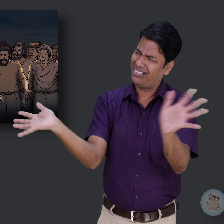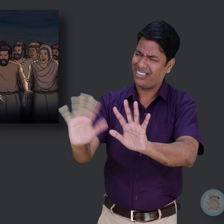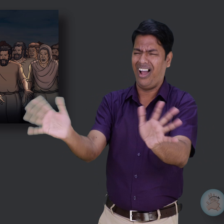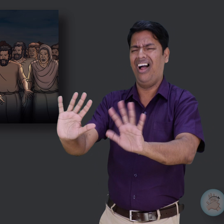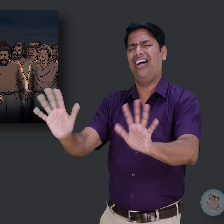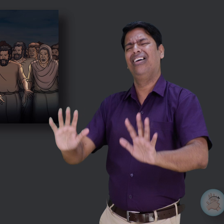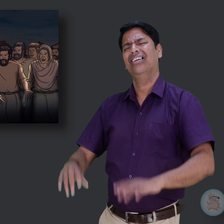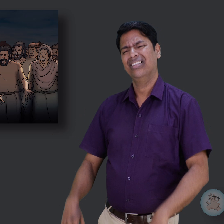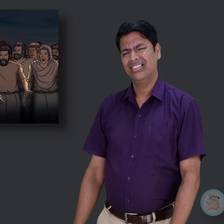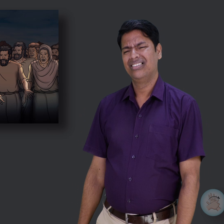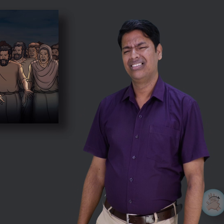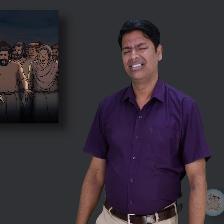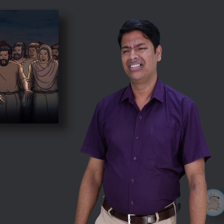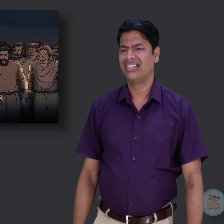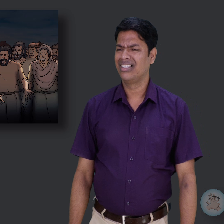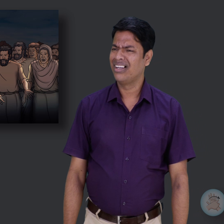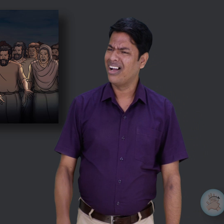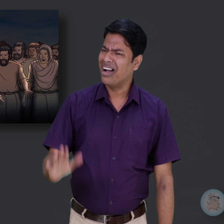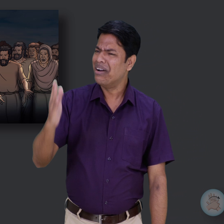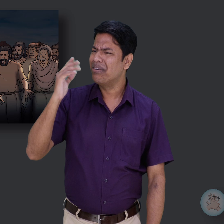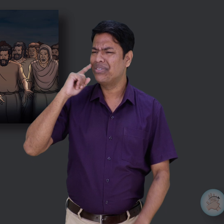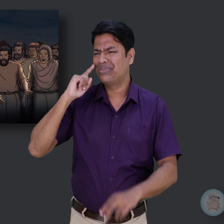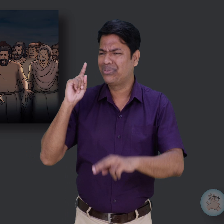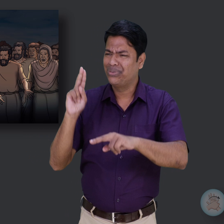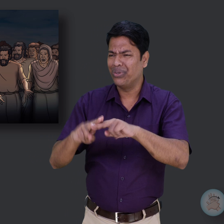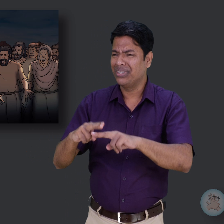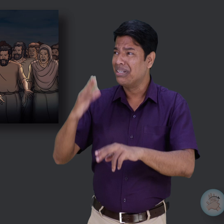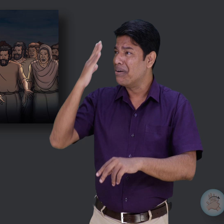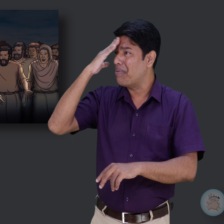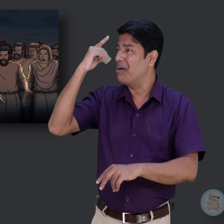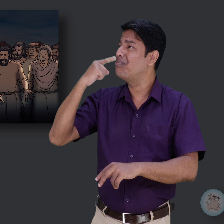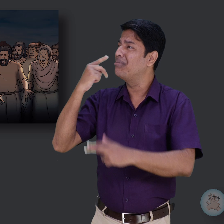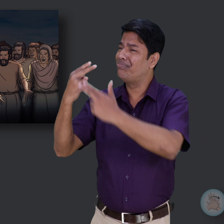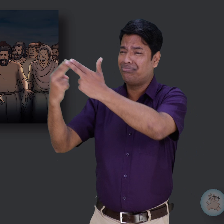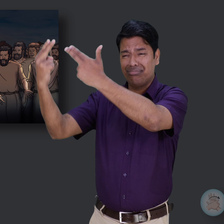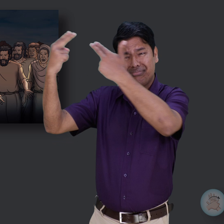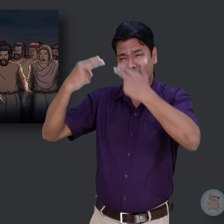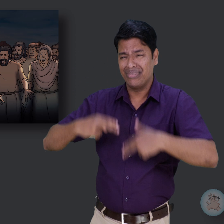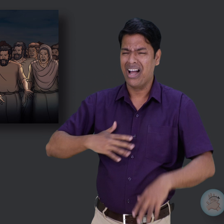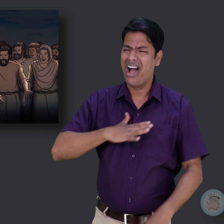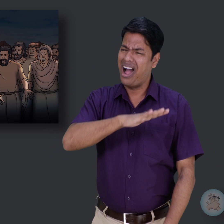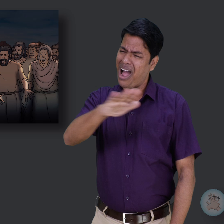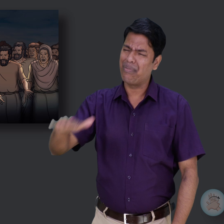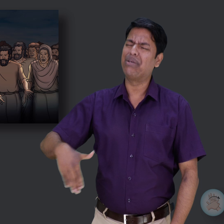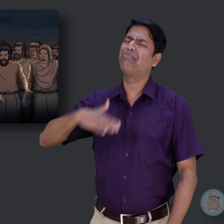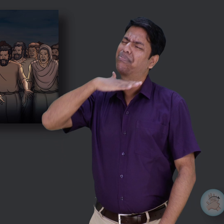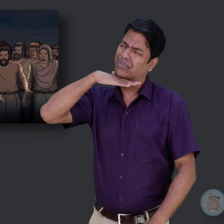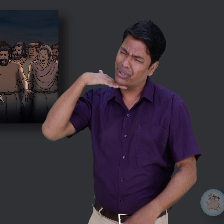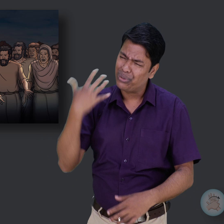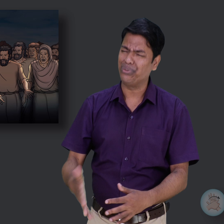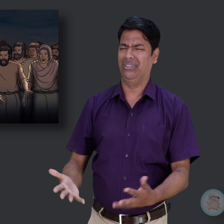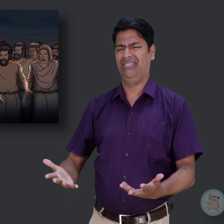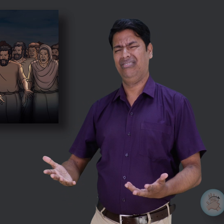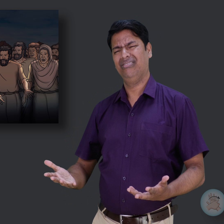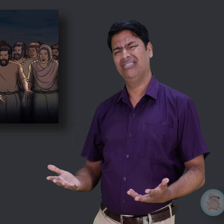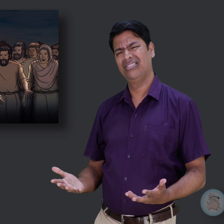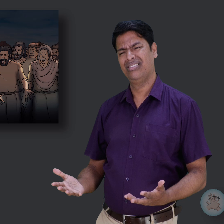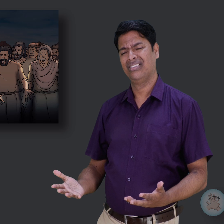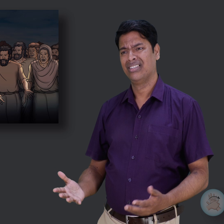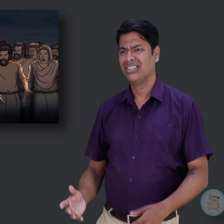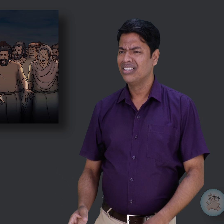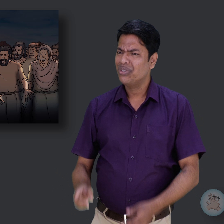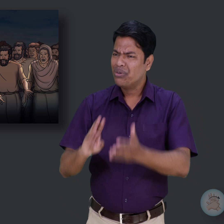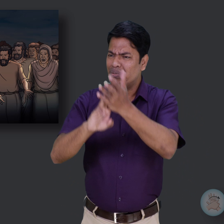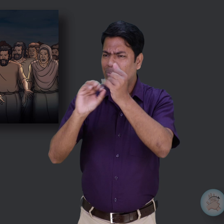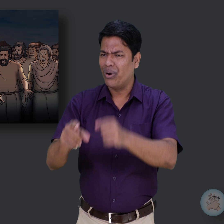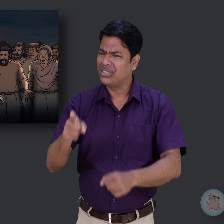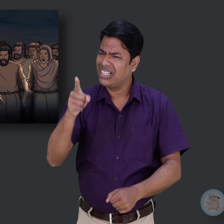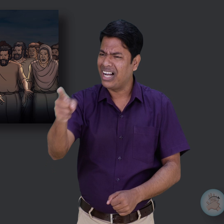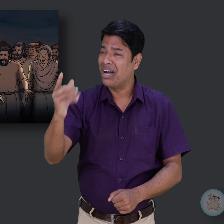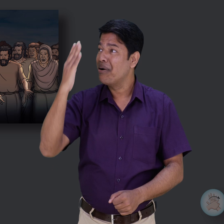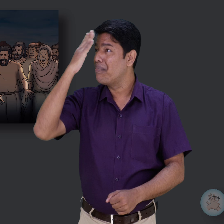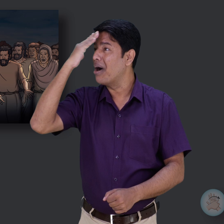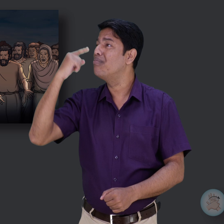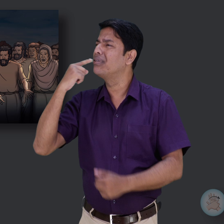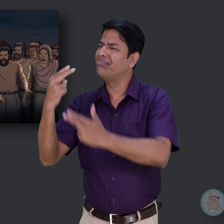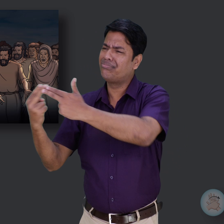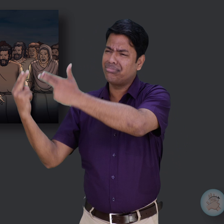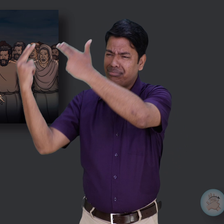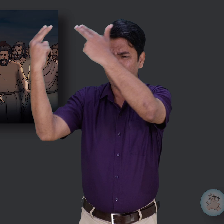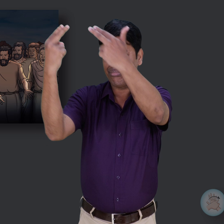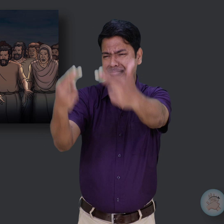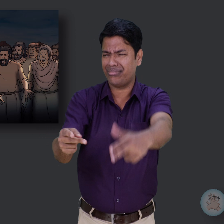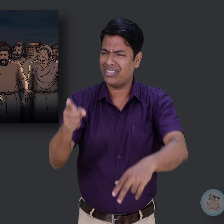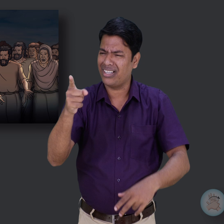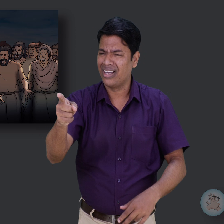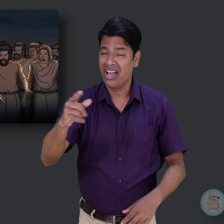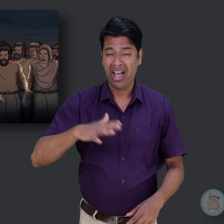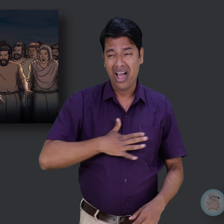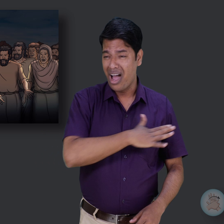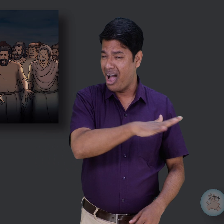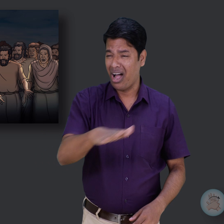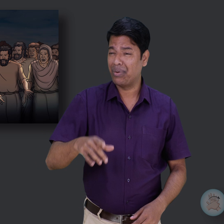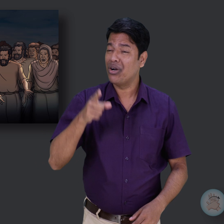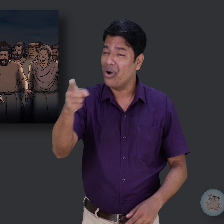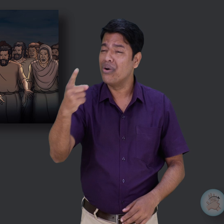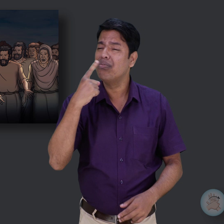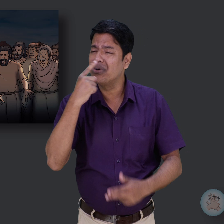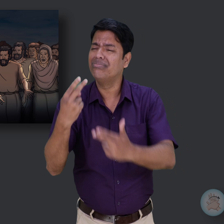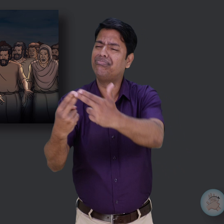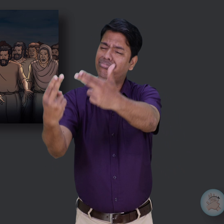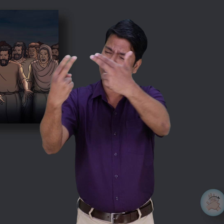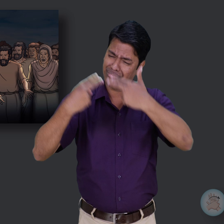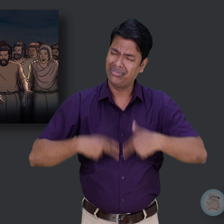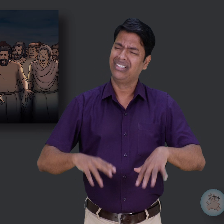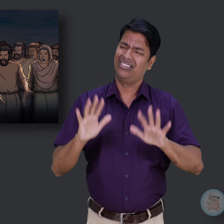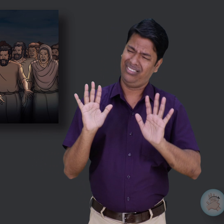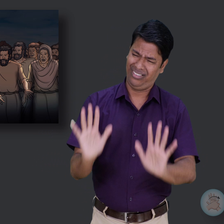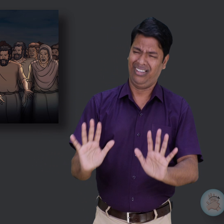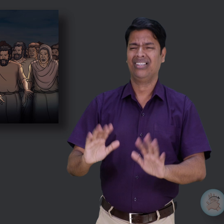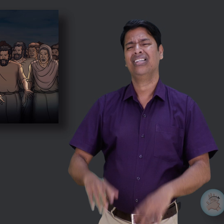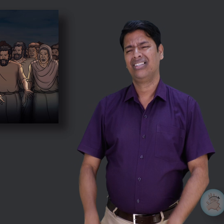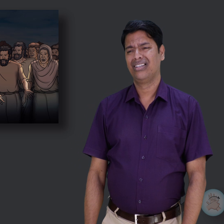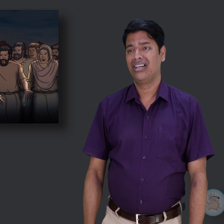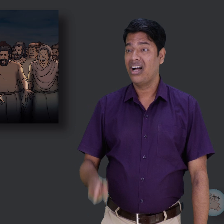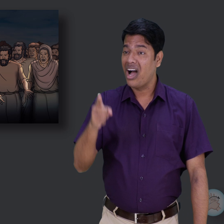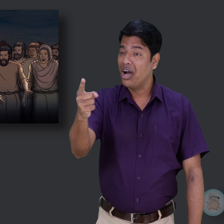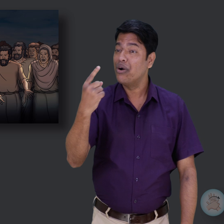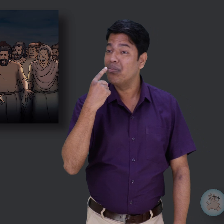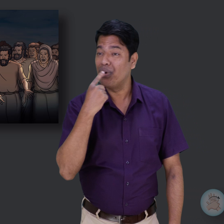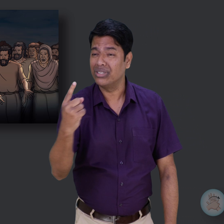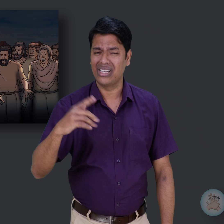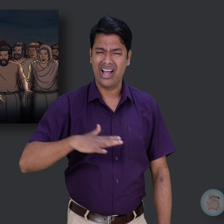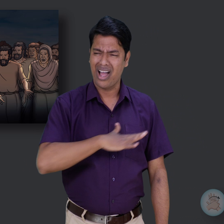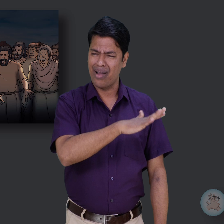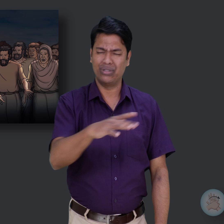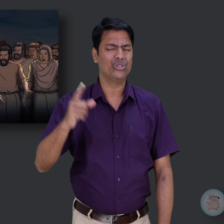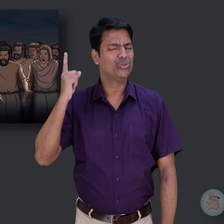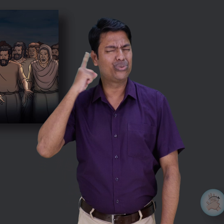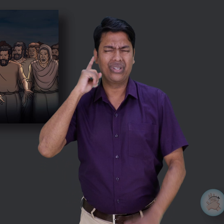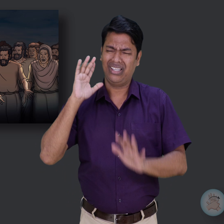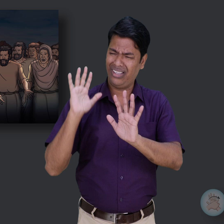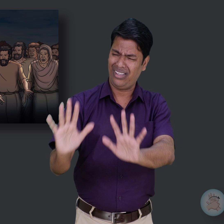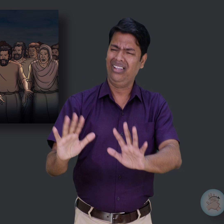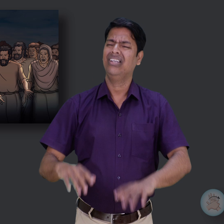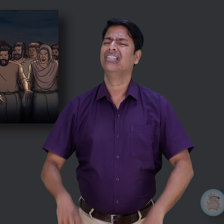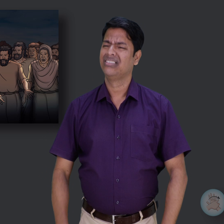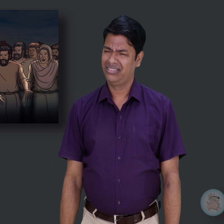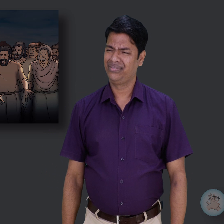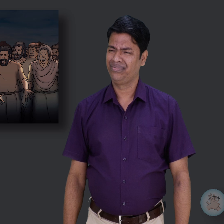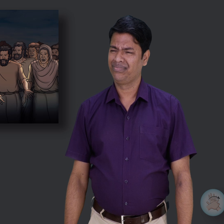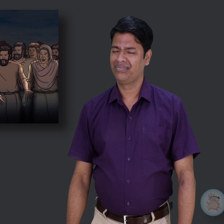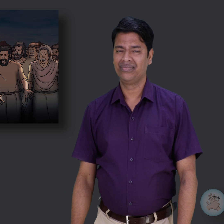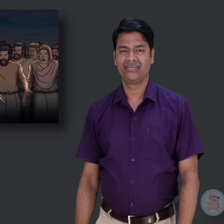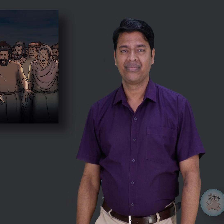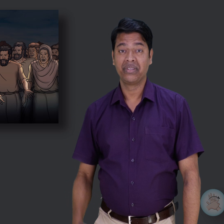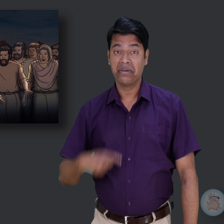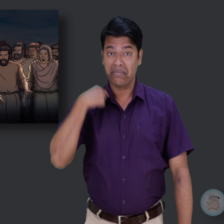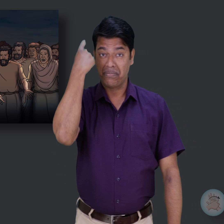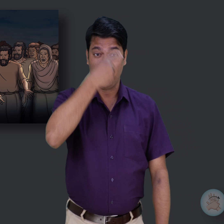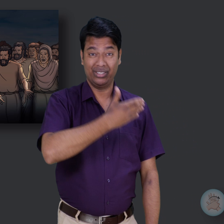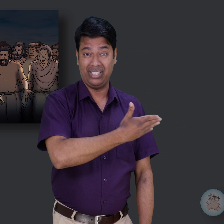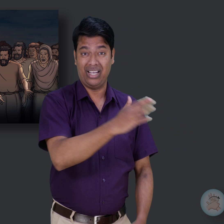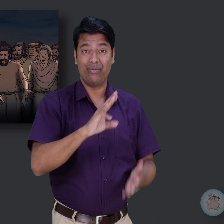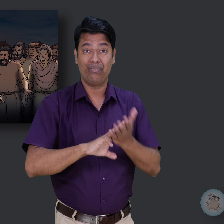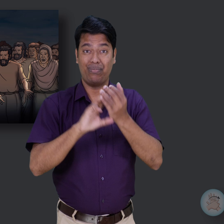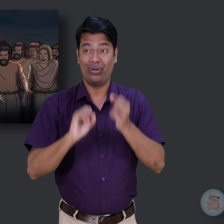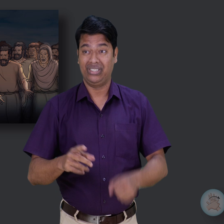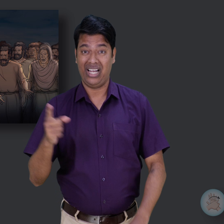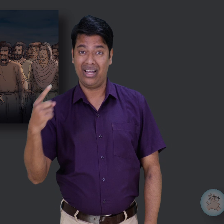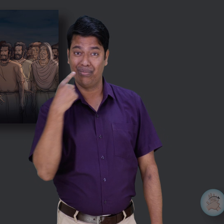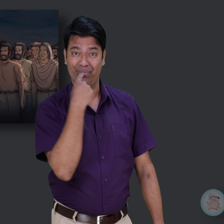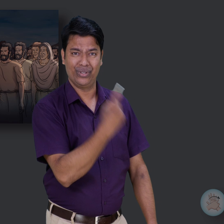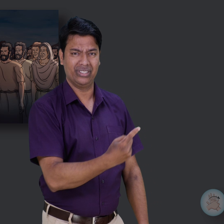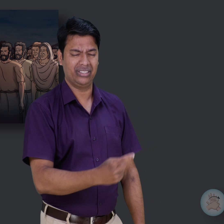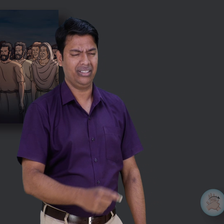“But do not let God speak to us, or we will die.”